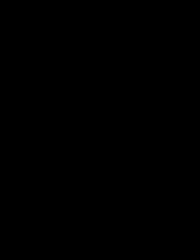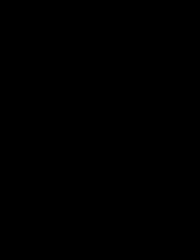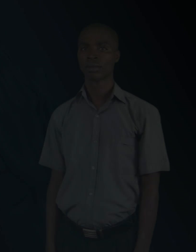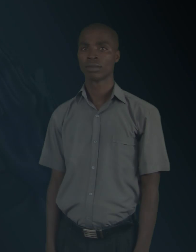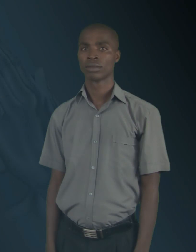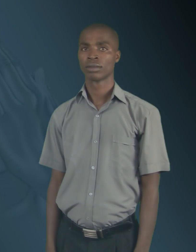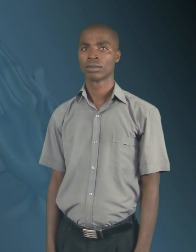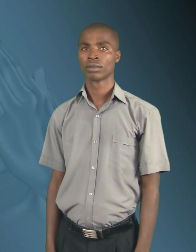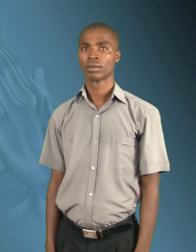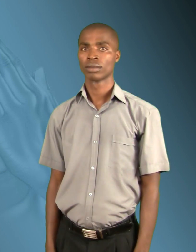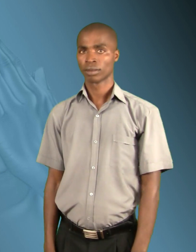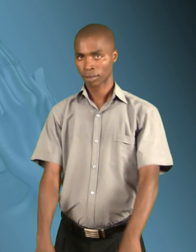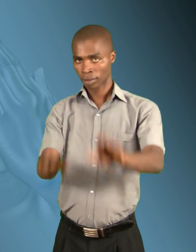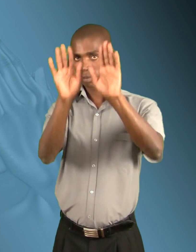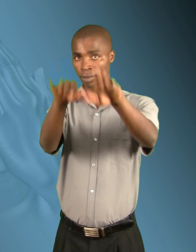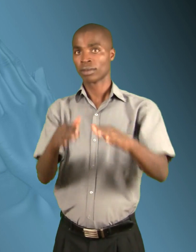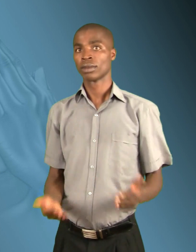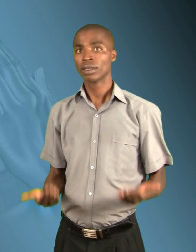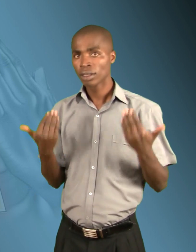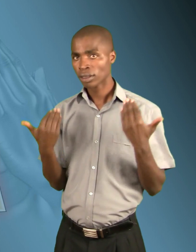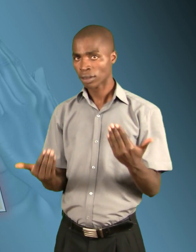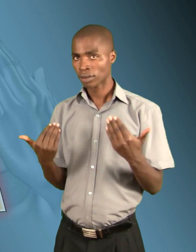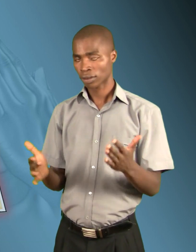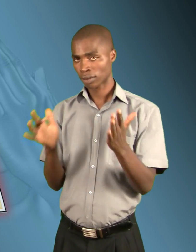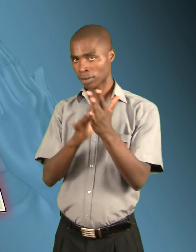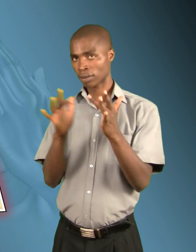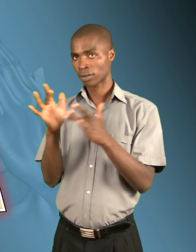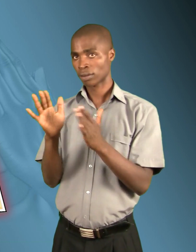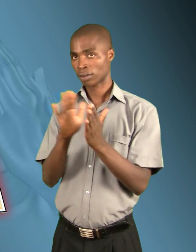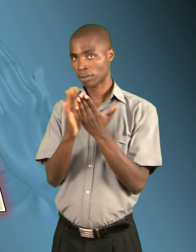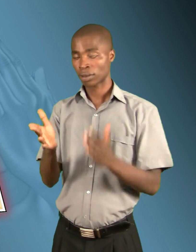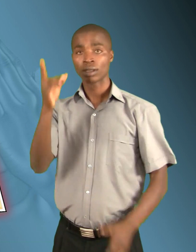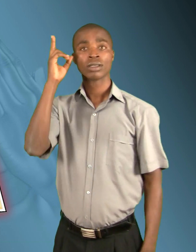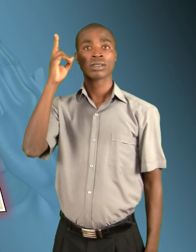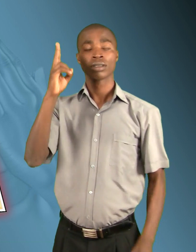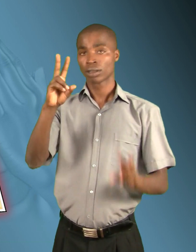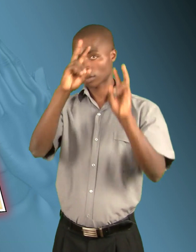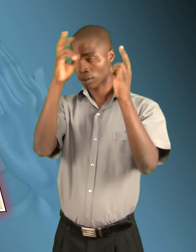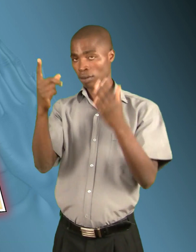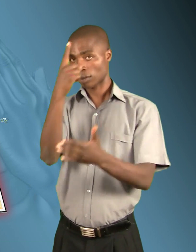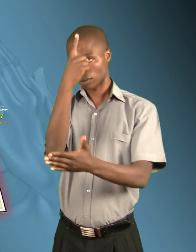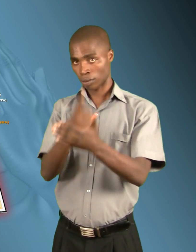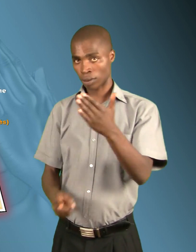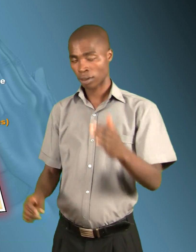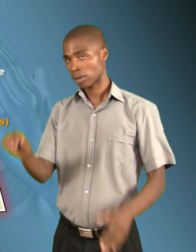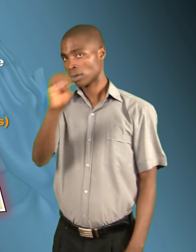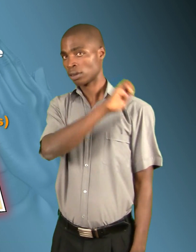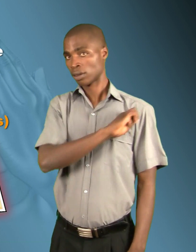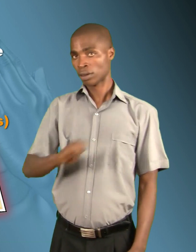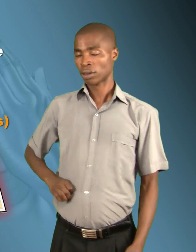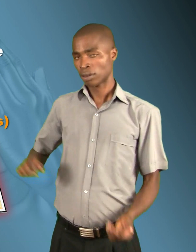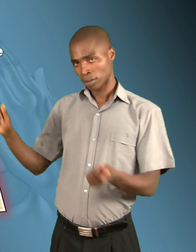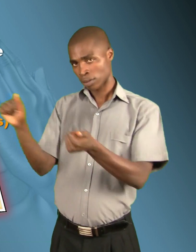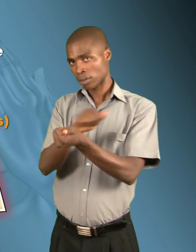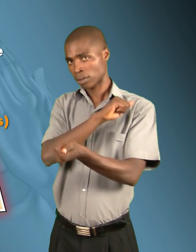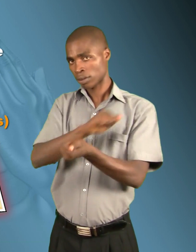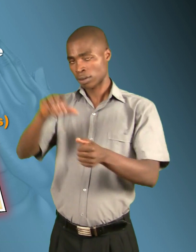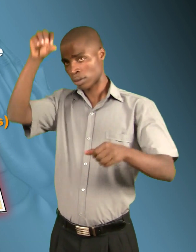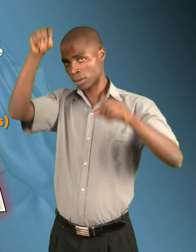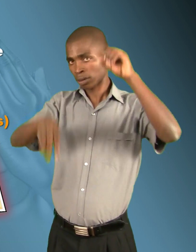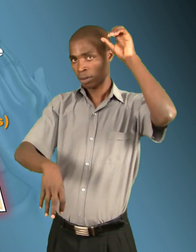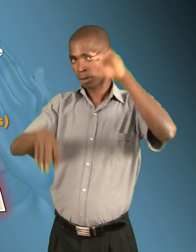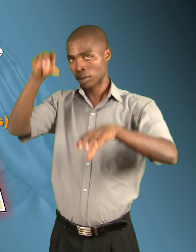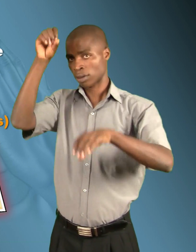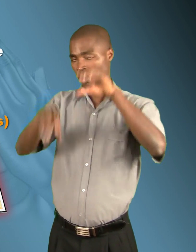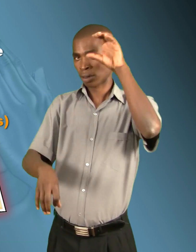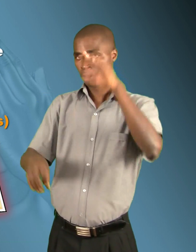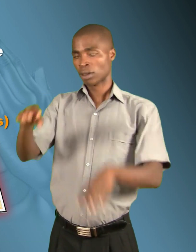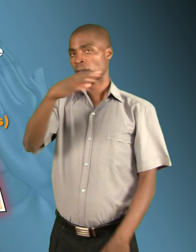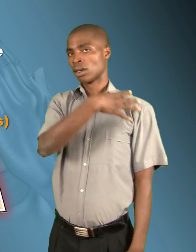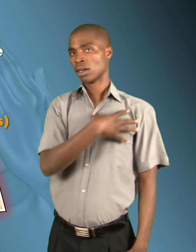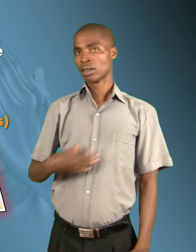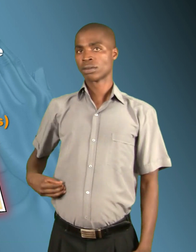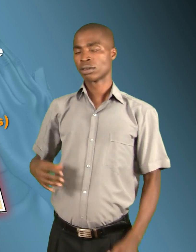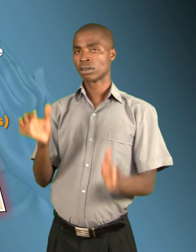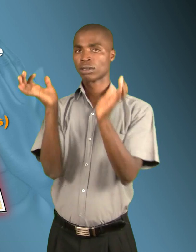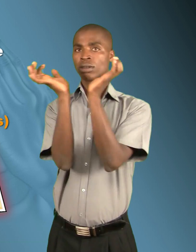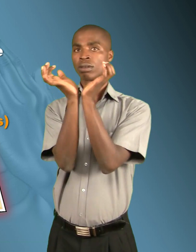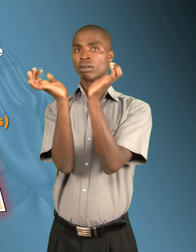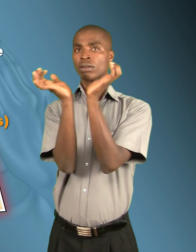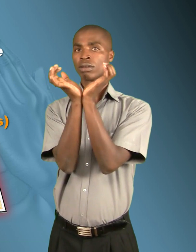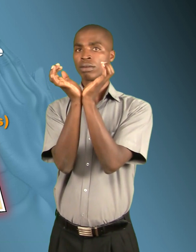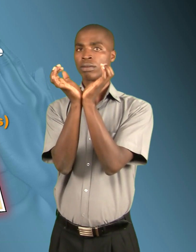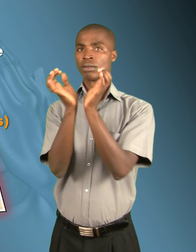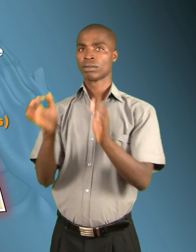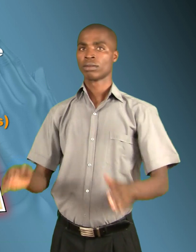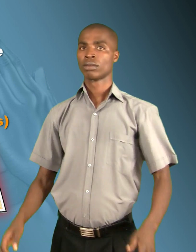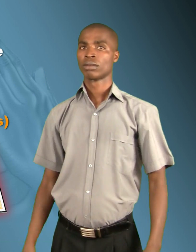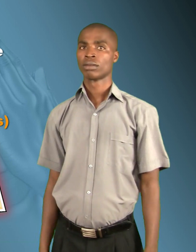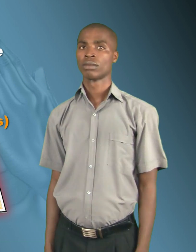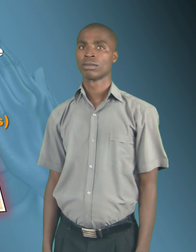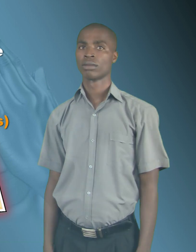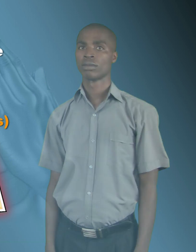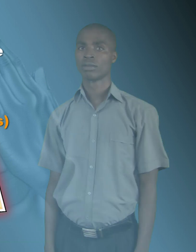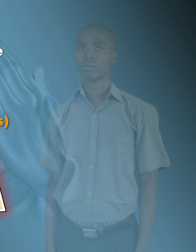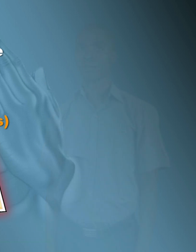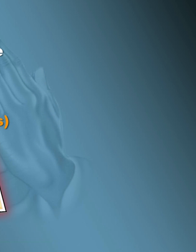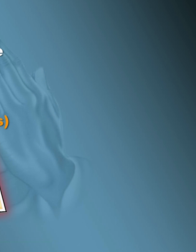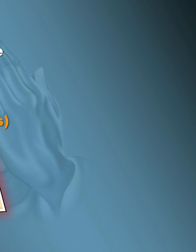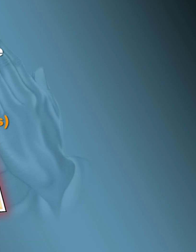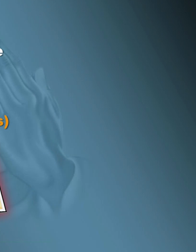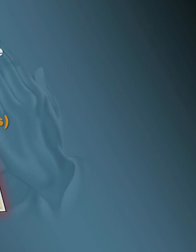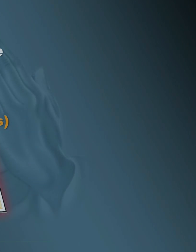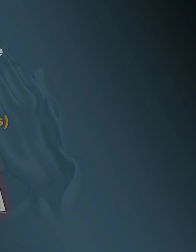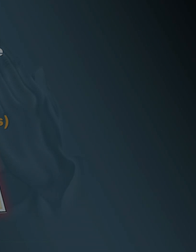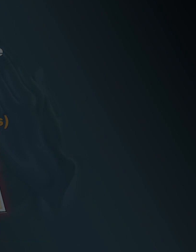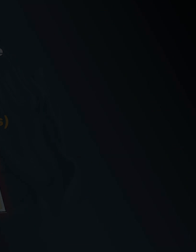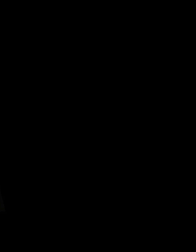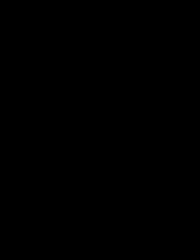The Lord destroys Sodom and Gomorrah